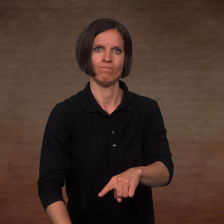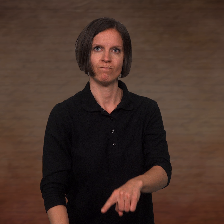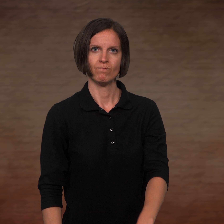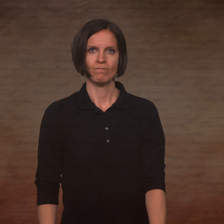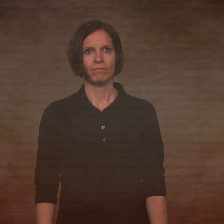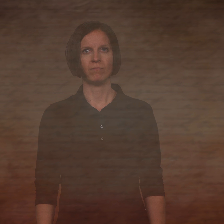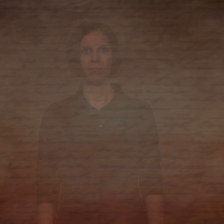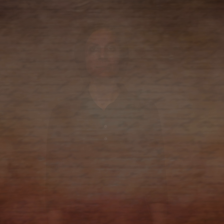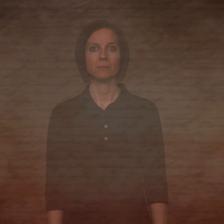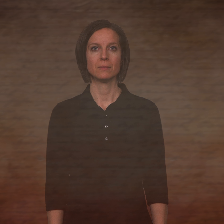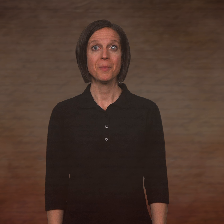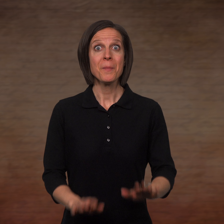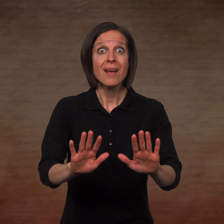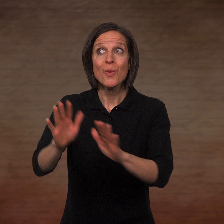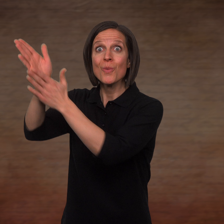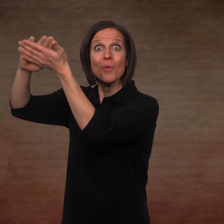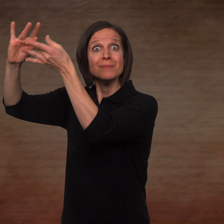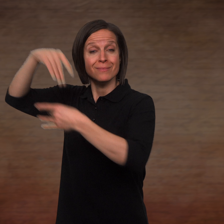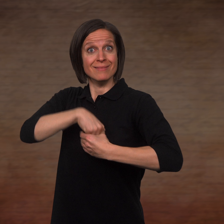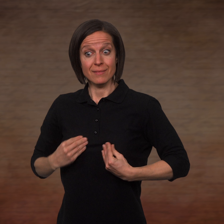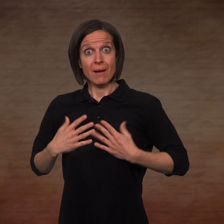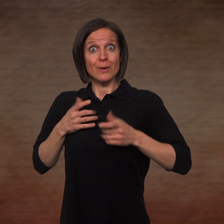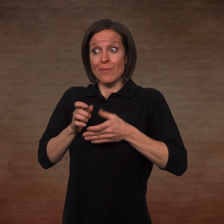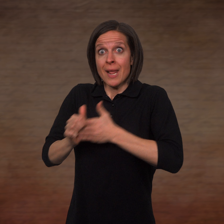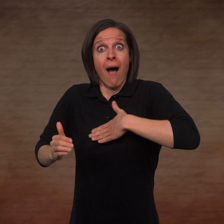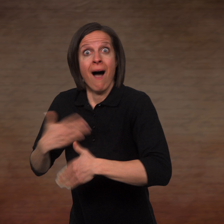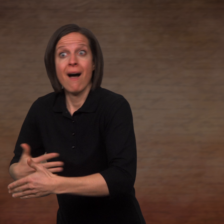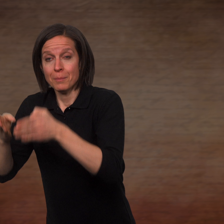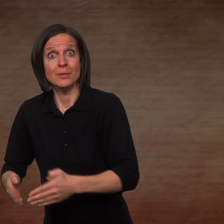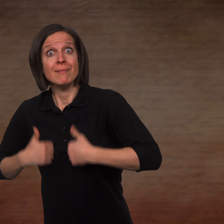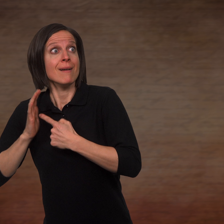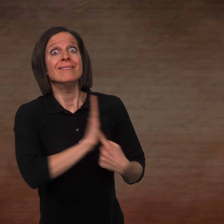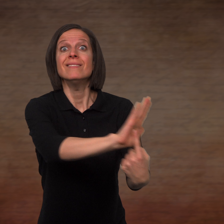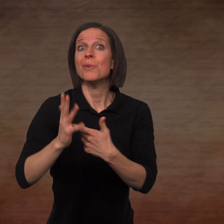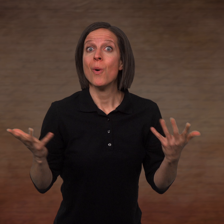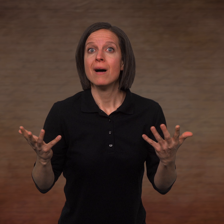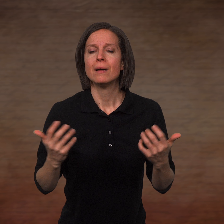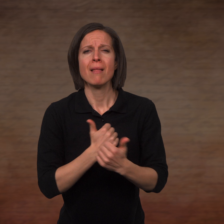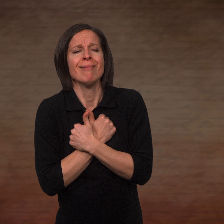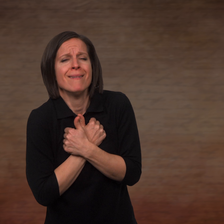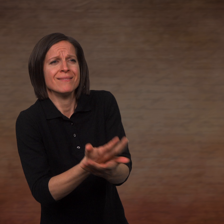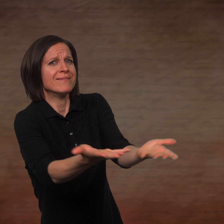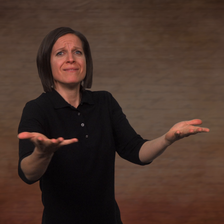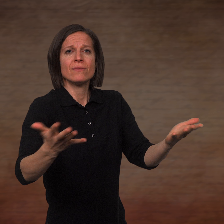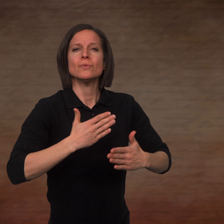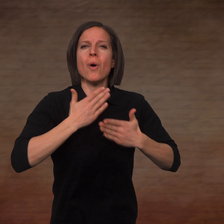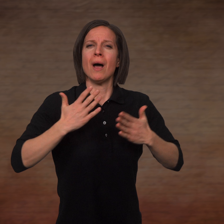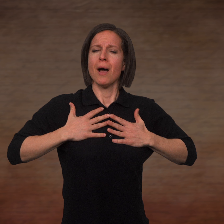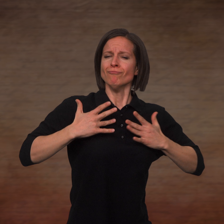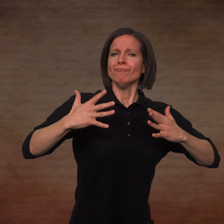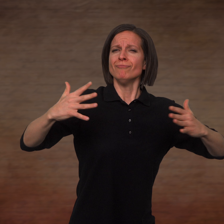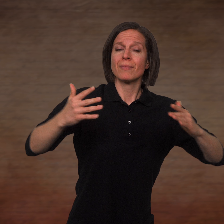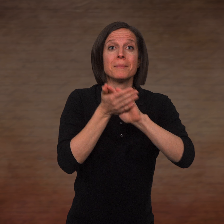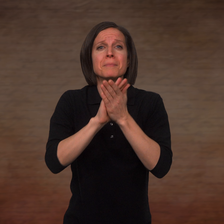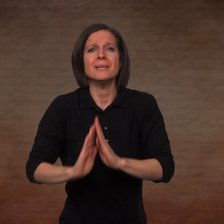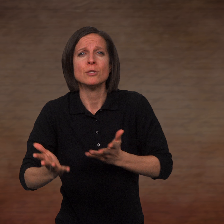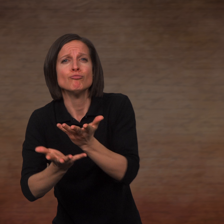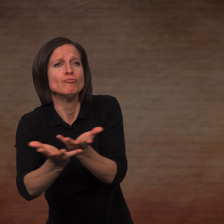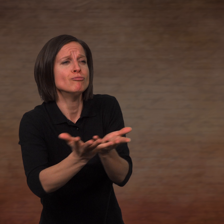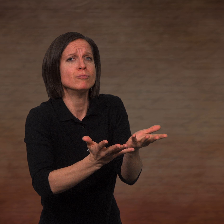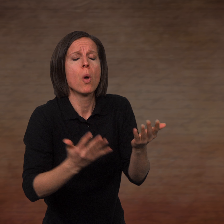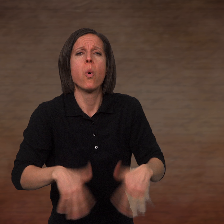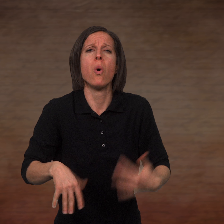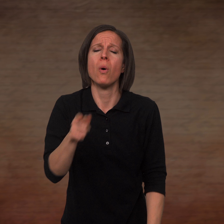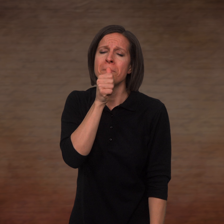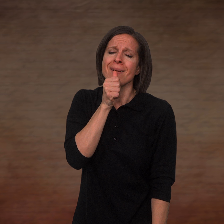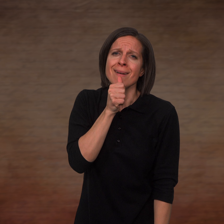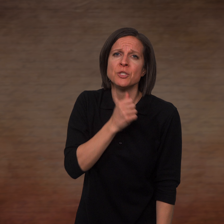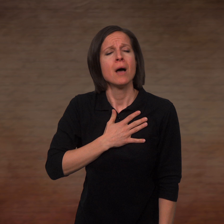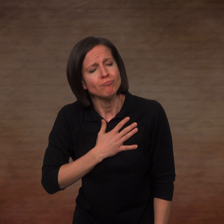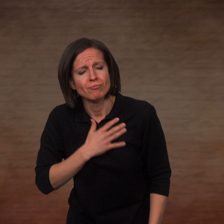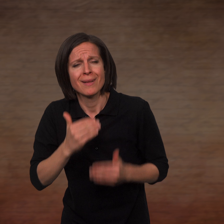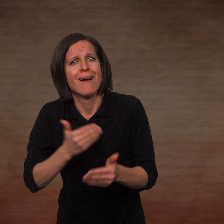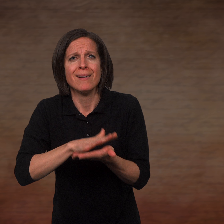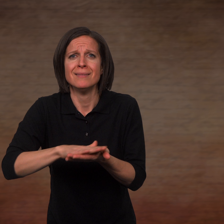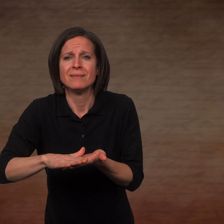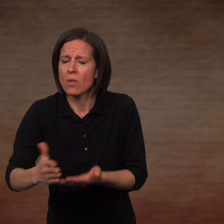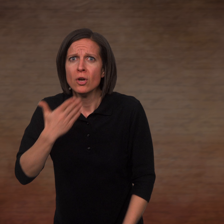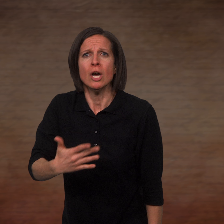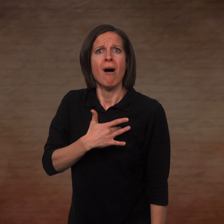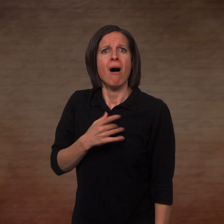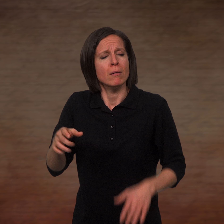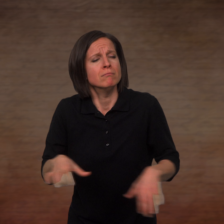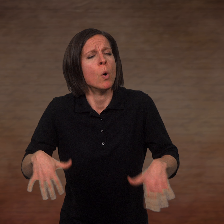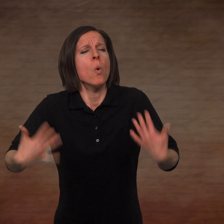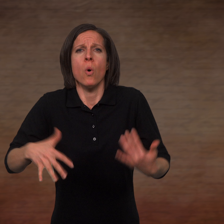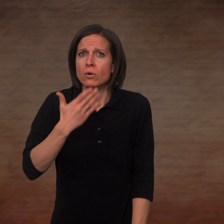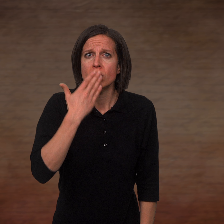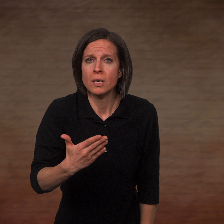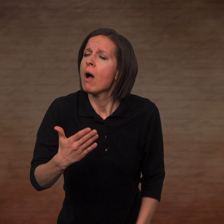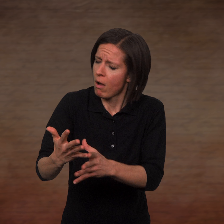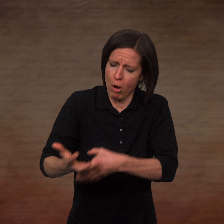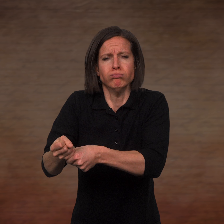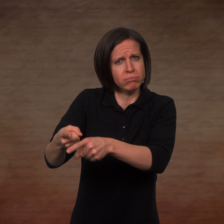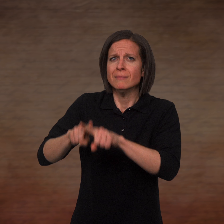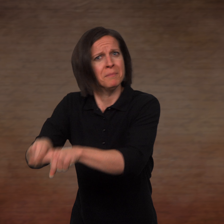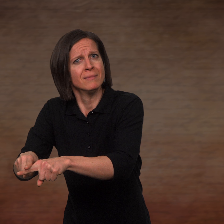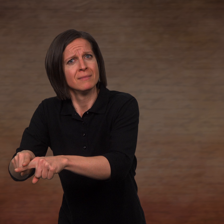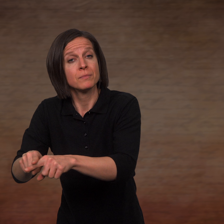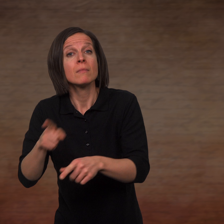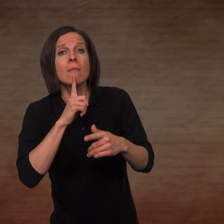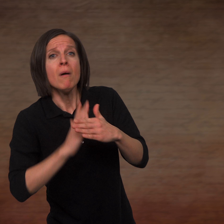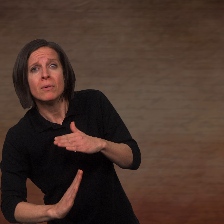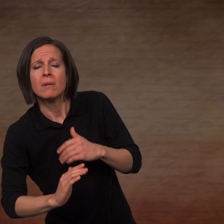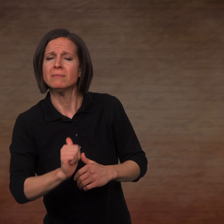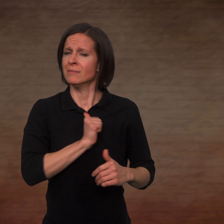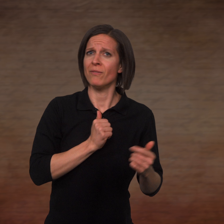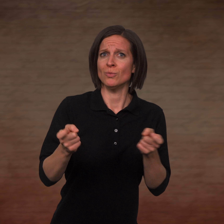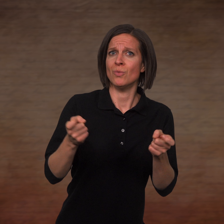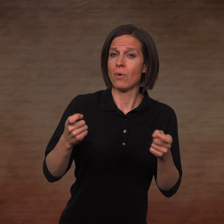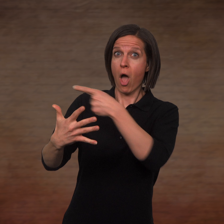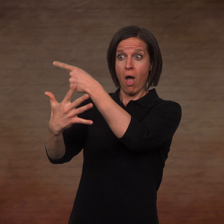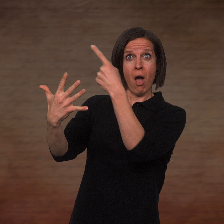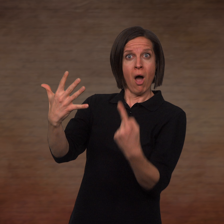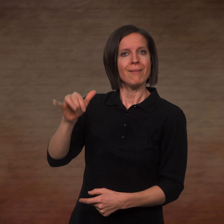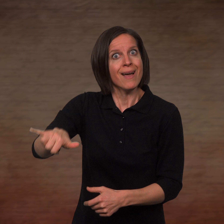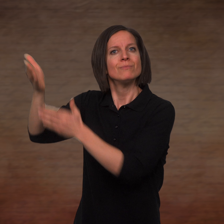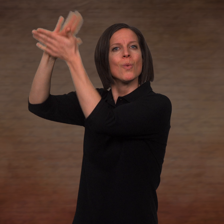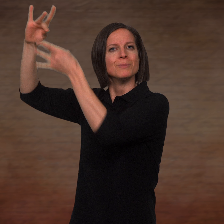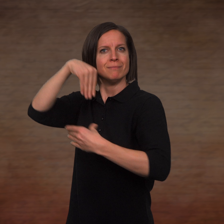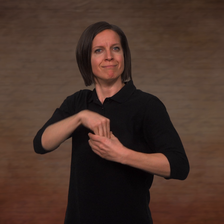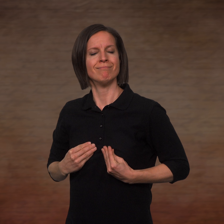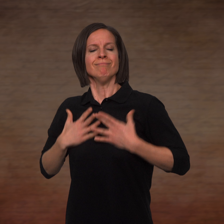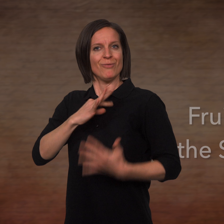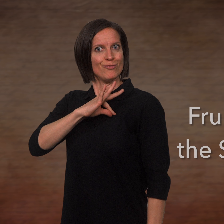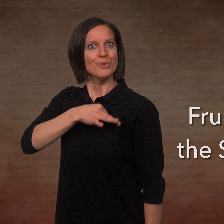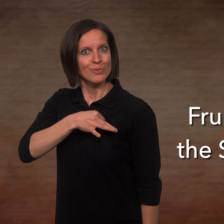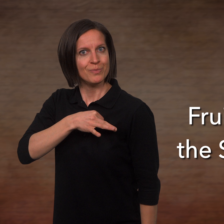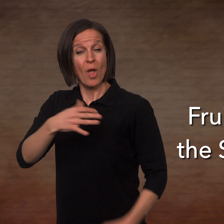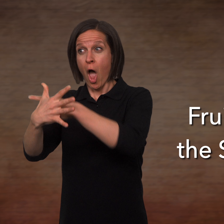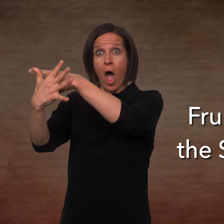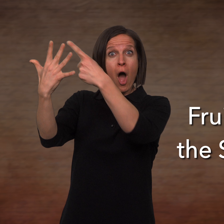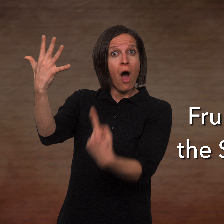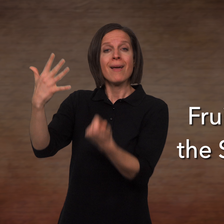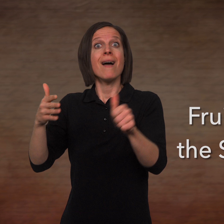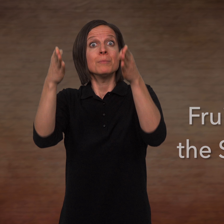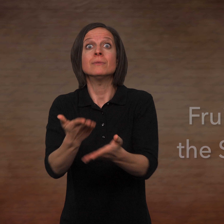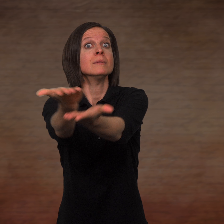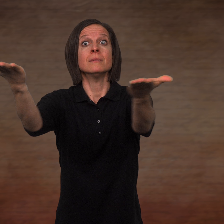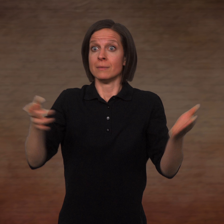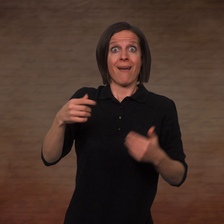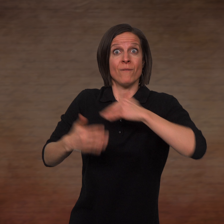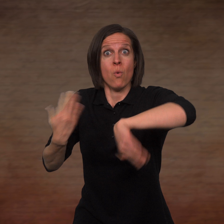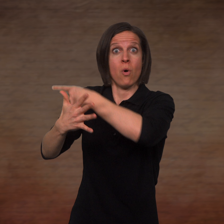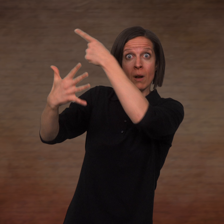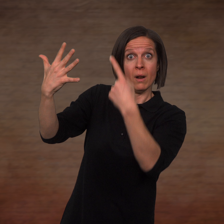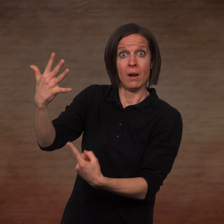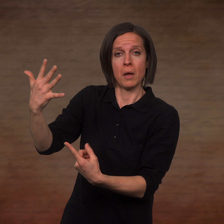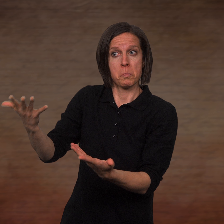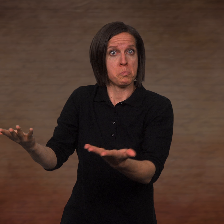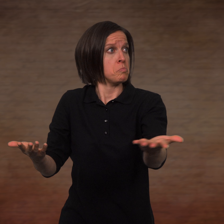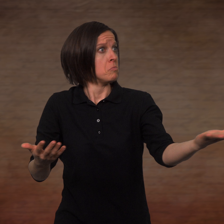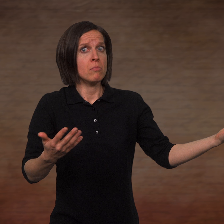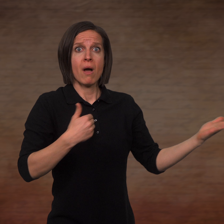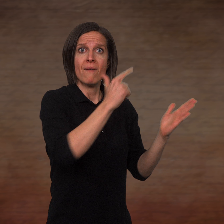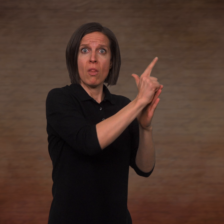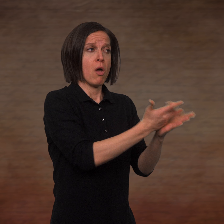But the fruit of the Spirit is love, joy, peace, patience, kindness, goodness, faithfulness, gentleness, and self-control.